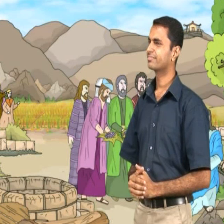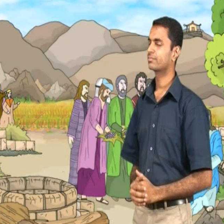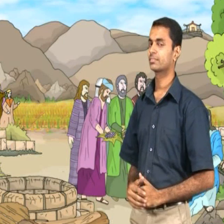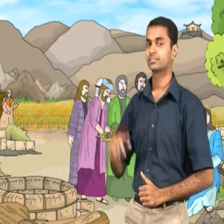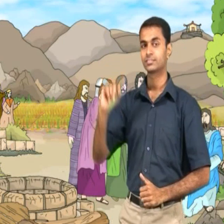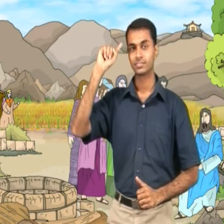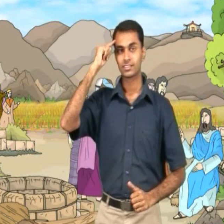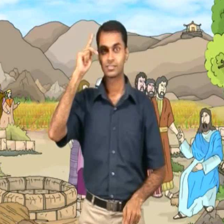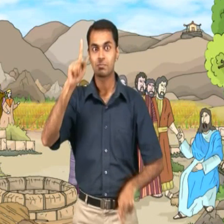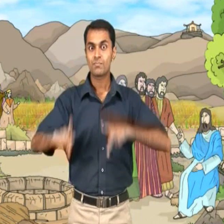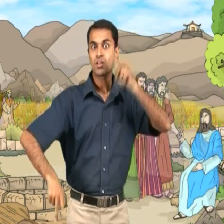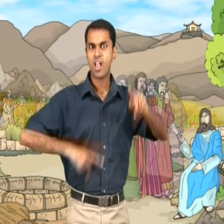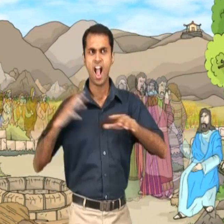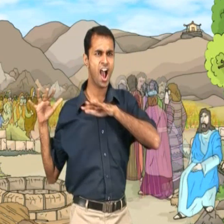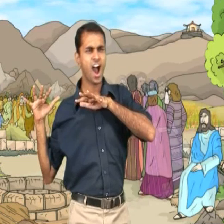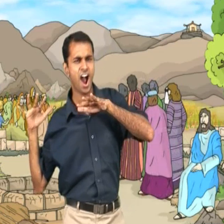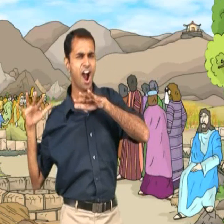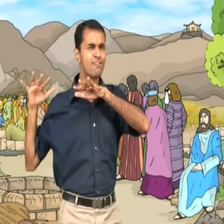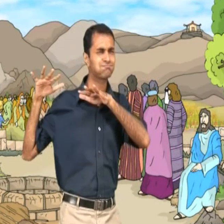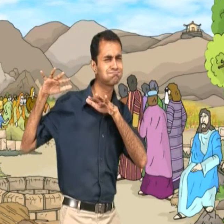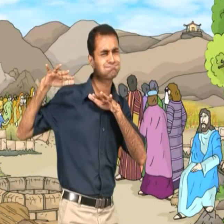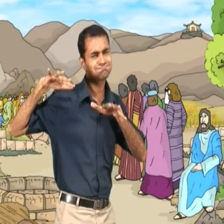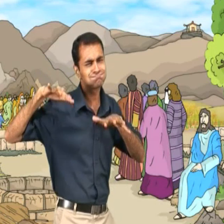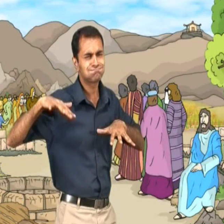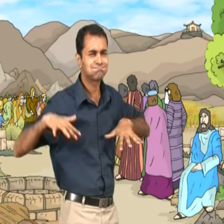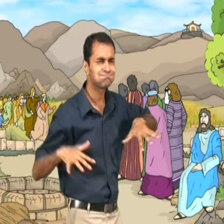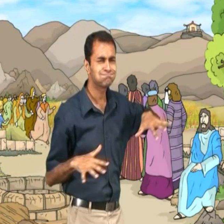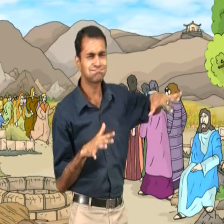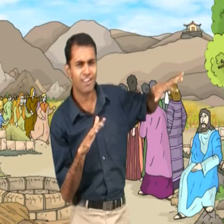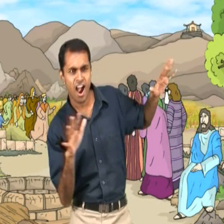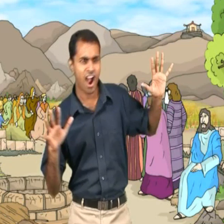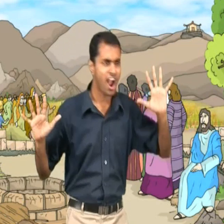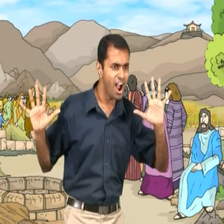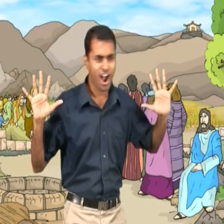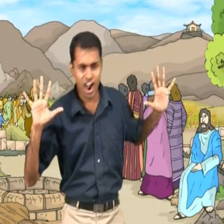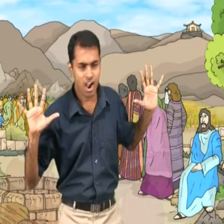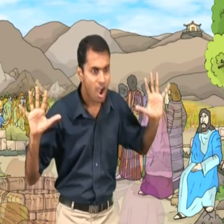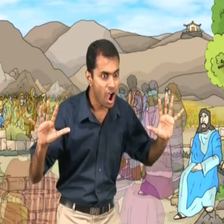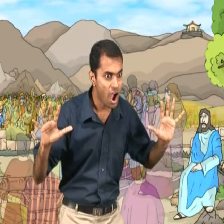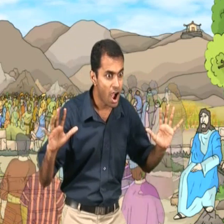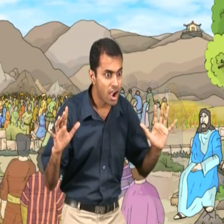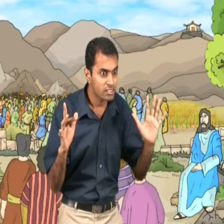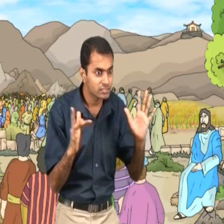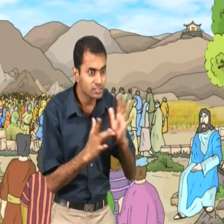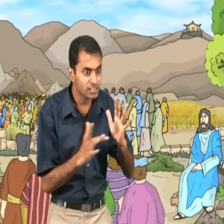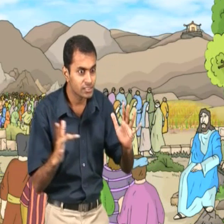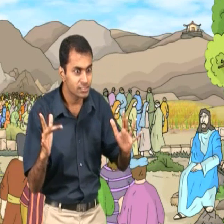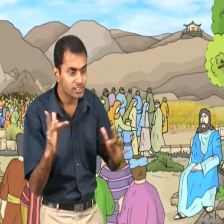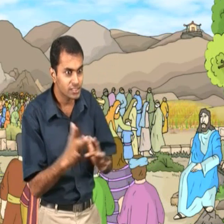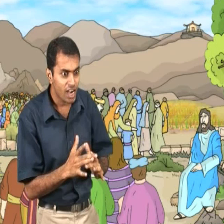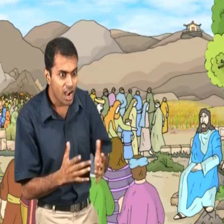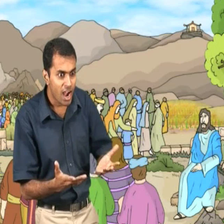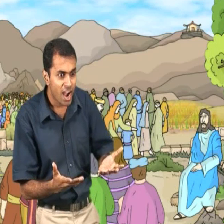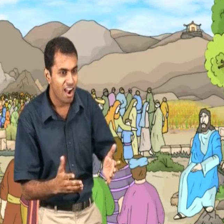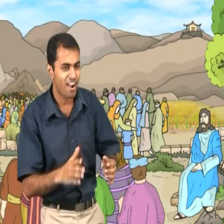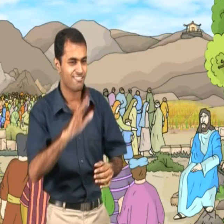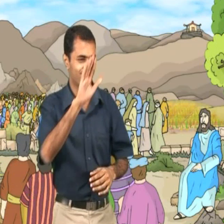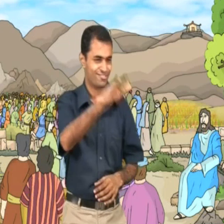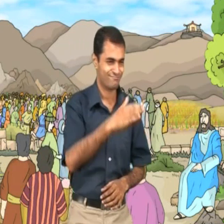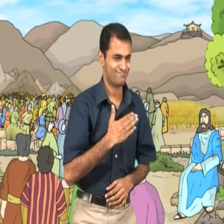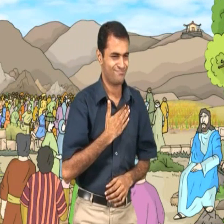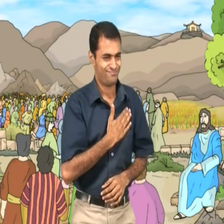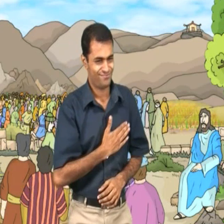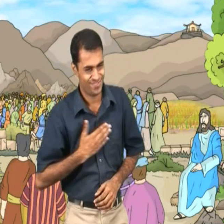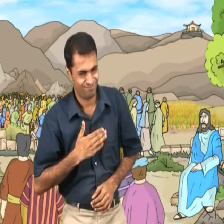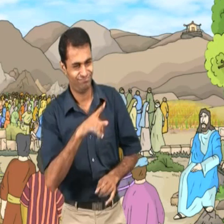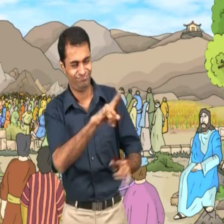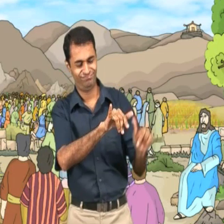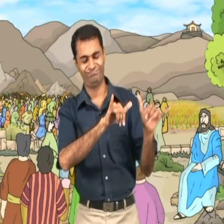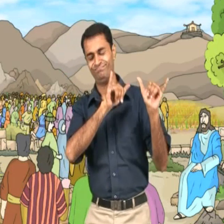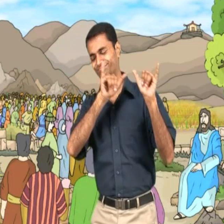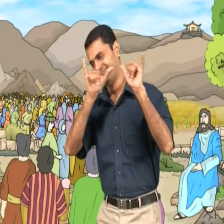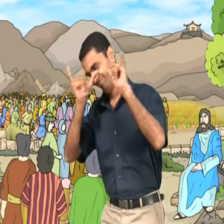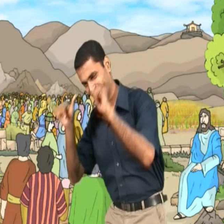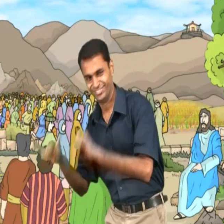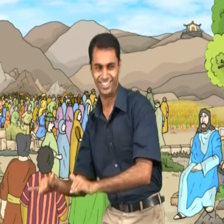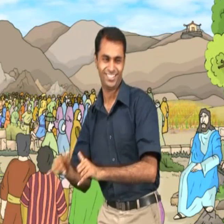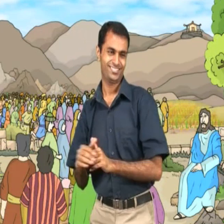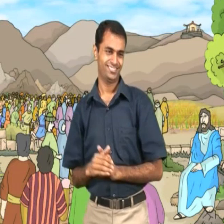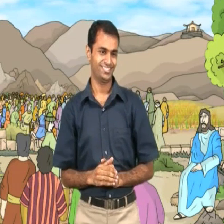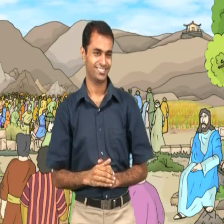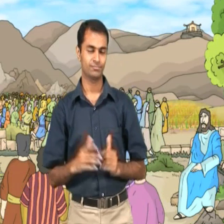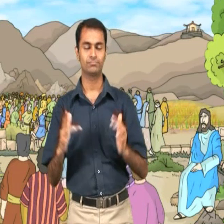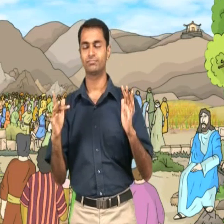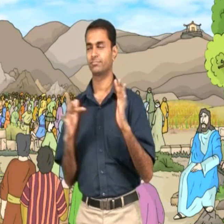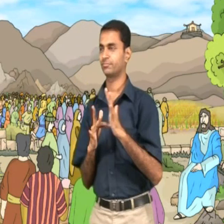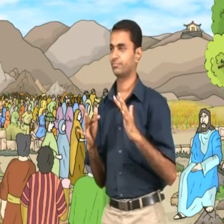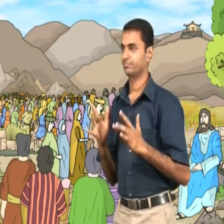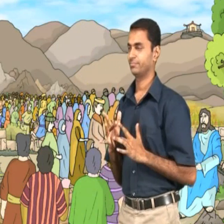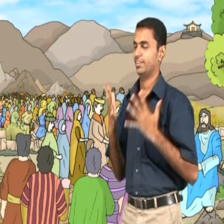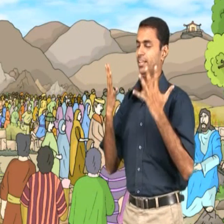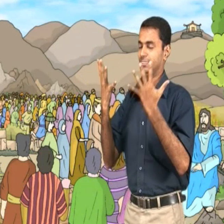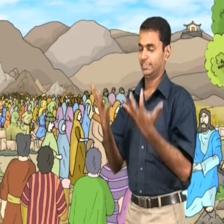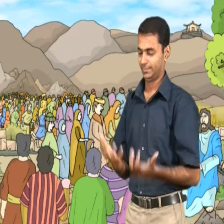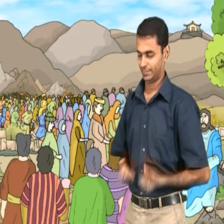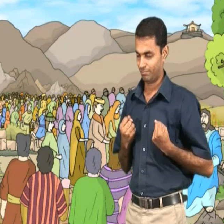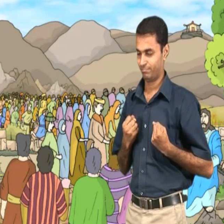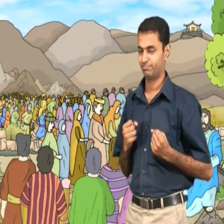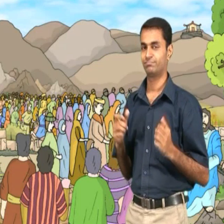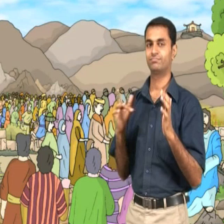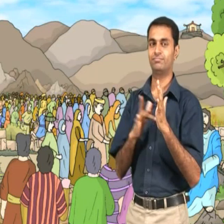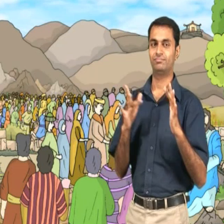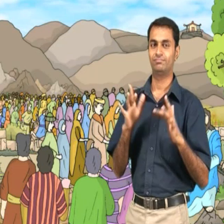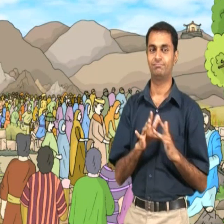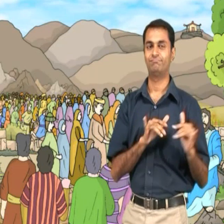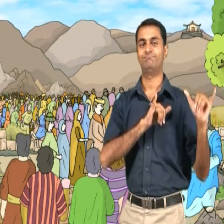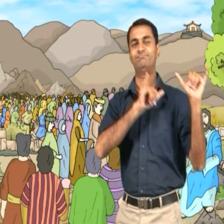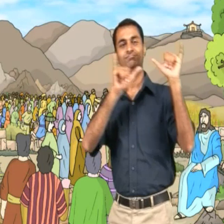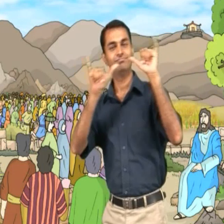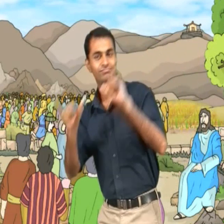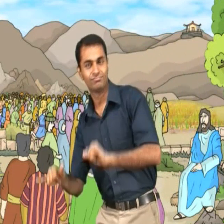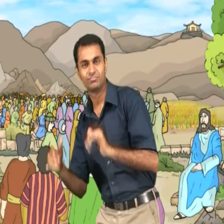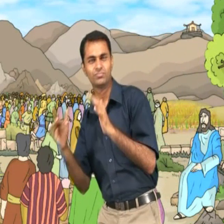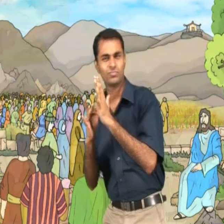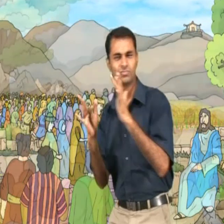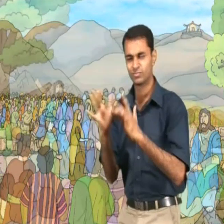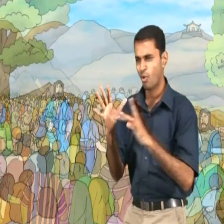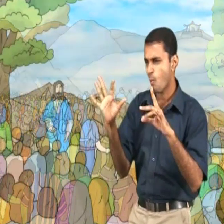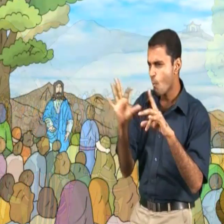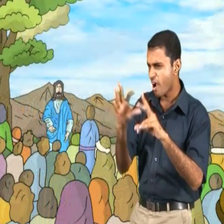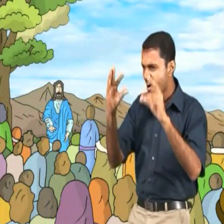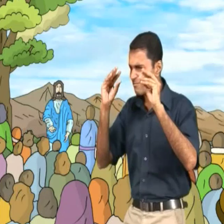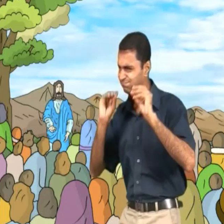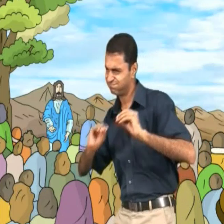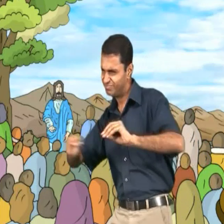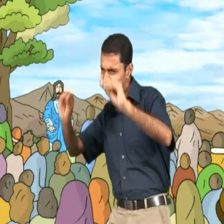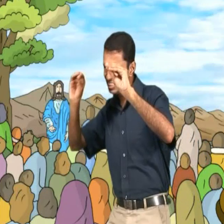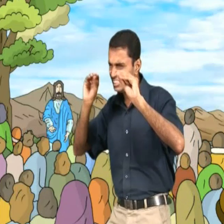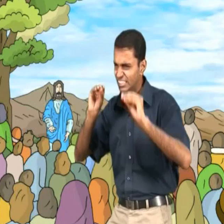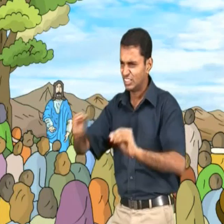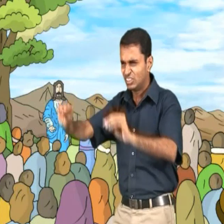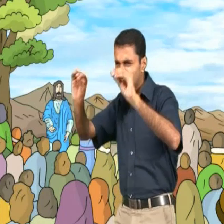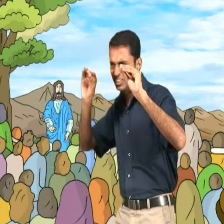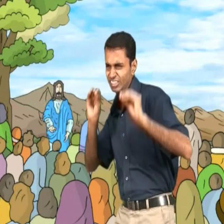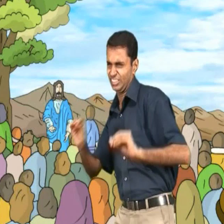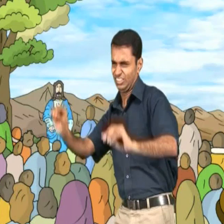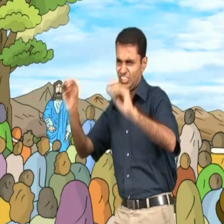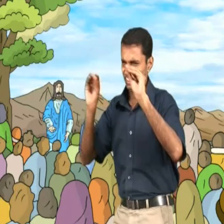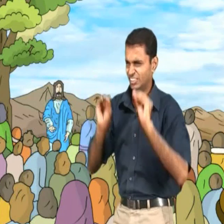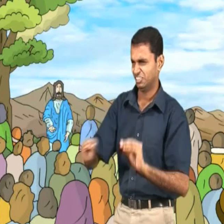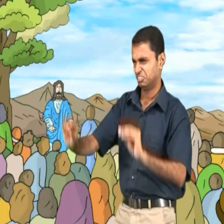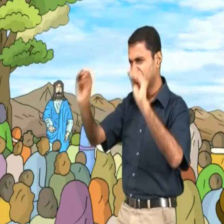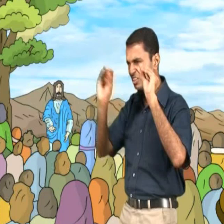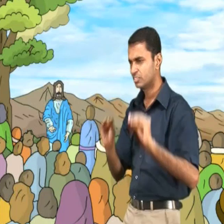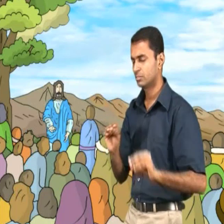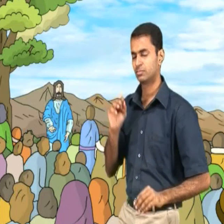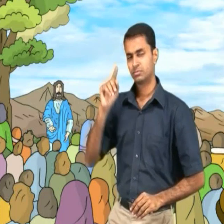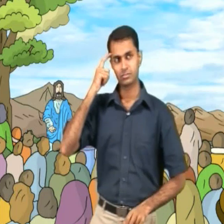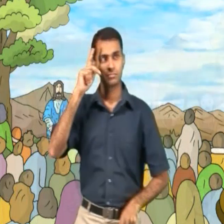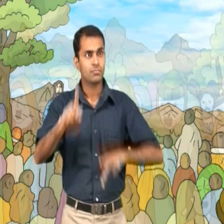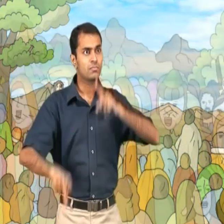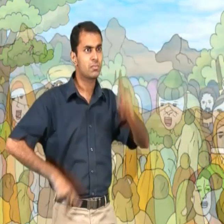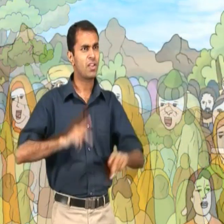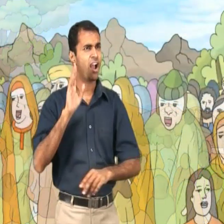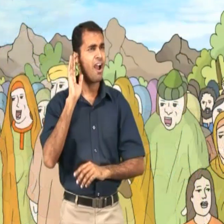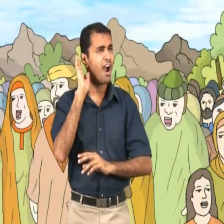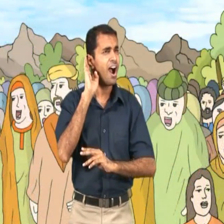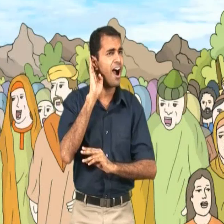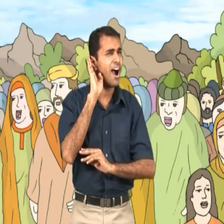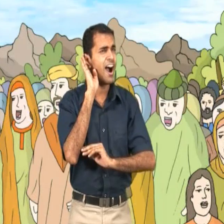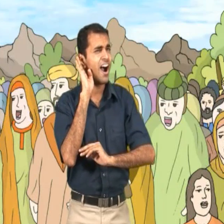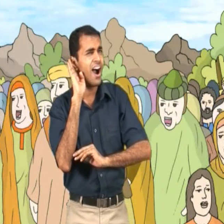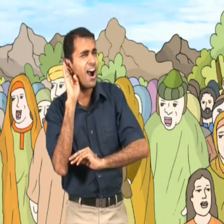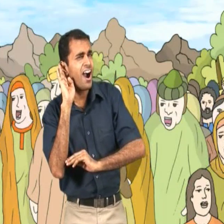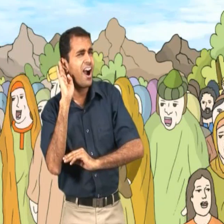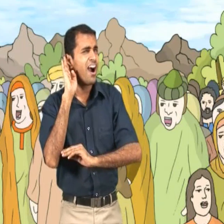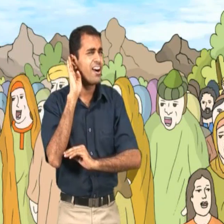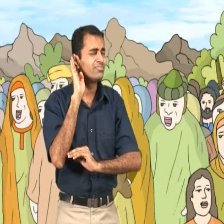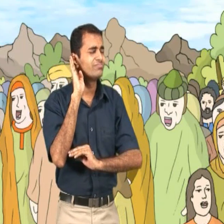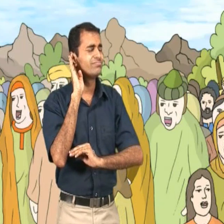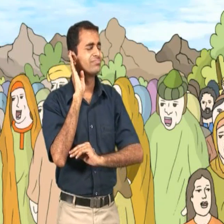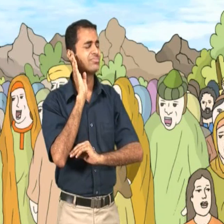So when the Samaritans came to Him, they asked Him to stay with them, and He stayed two days. And many more believed because of His message.